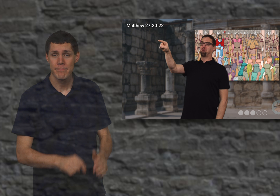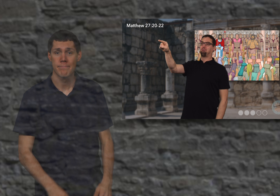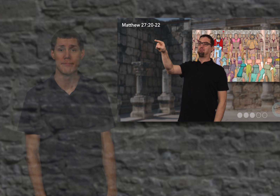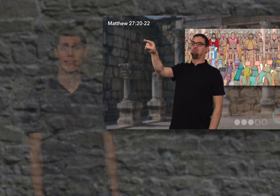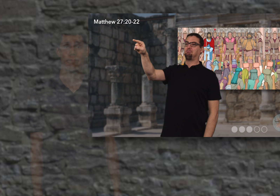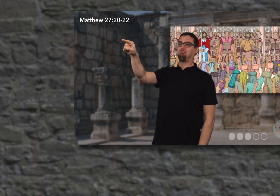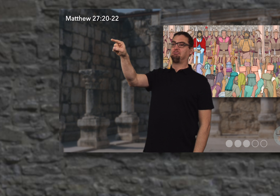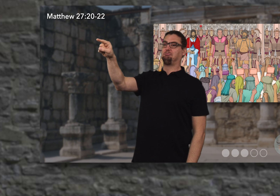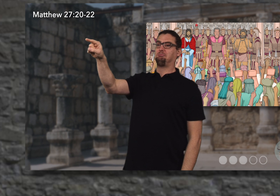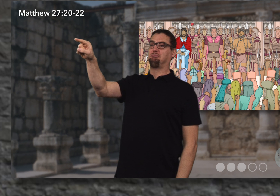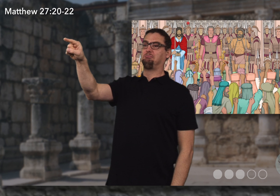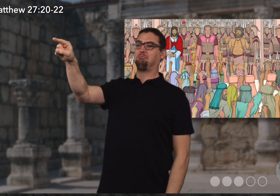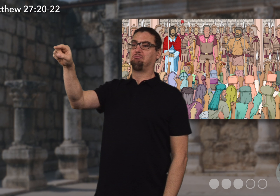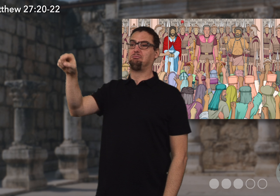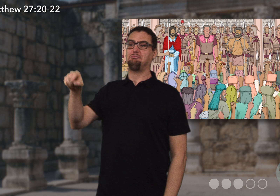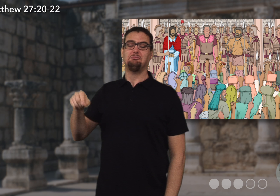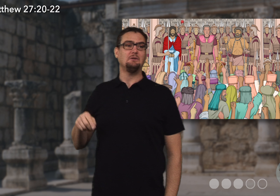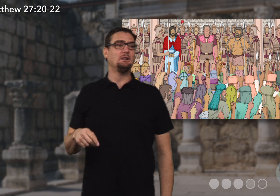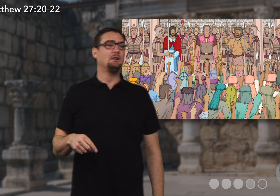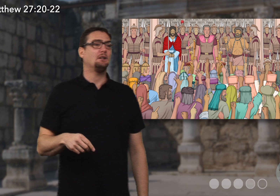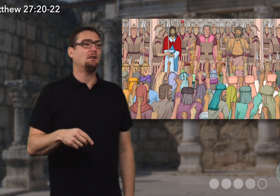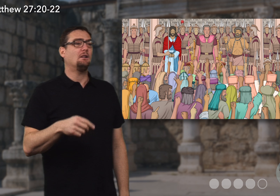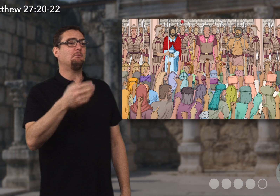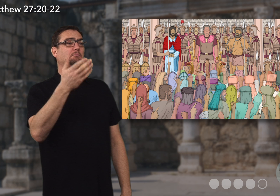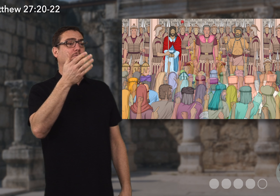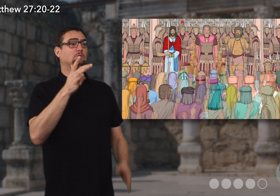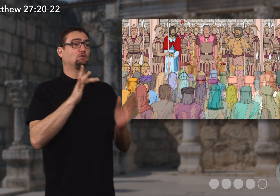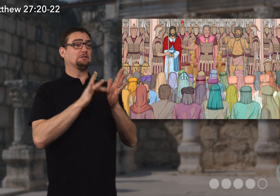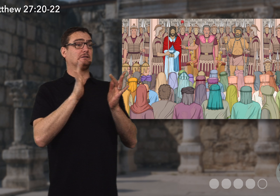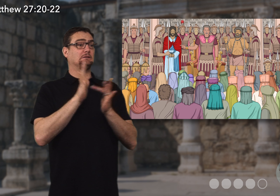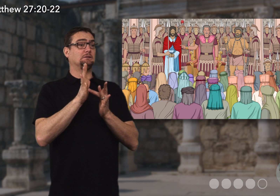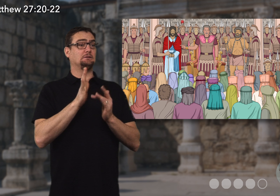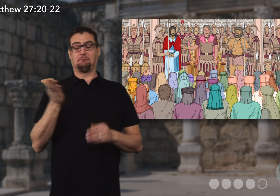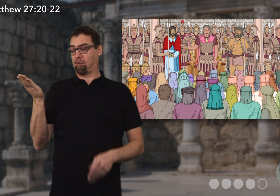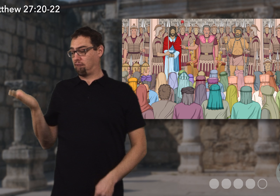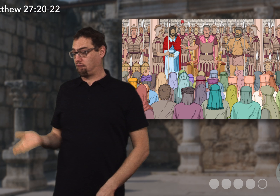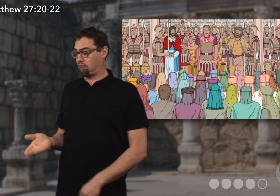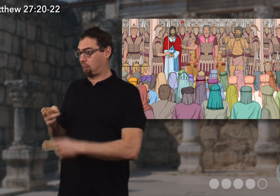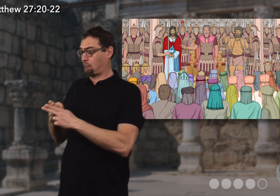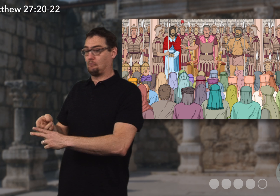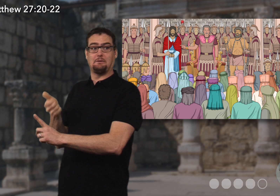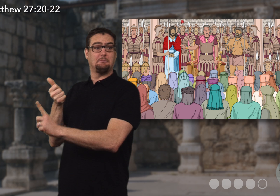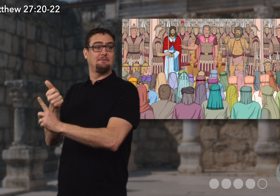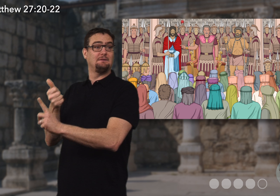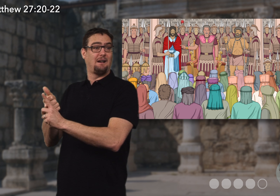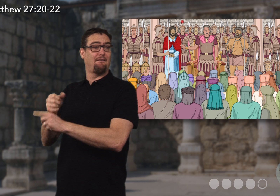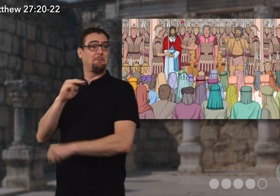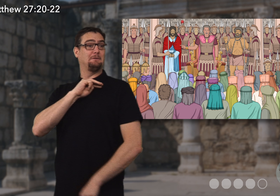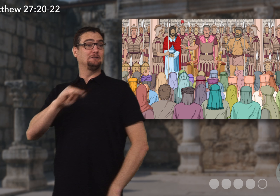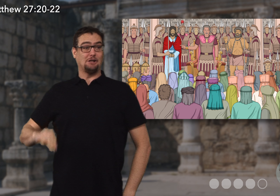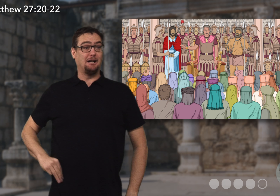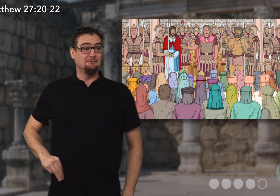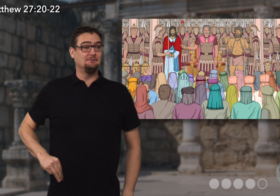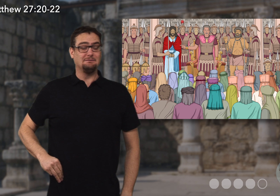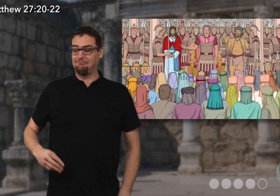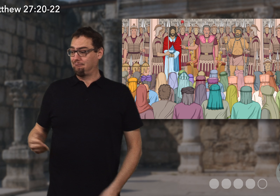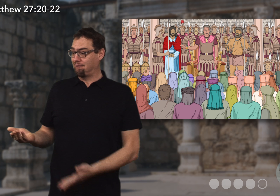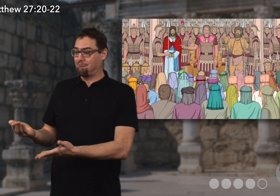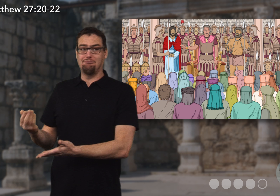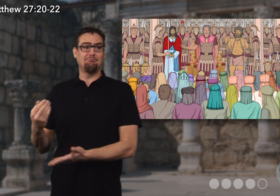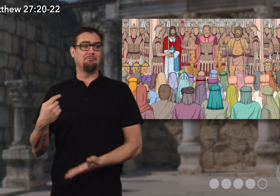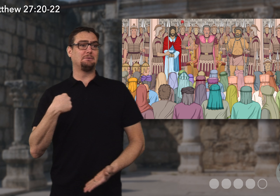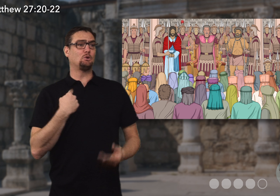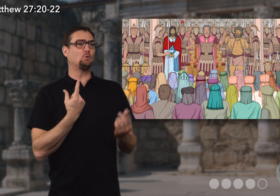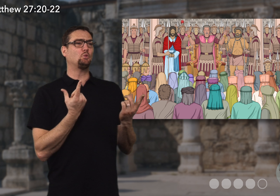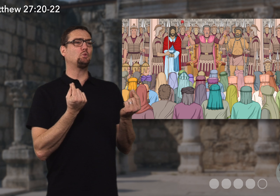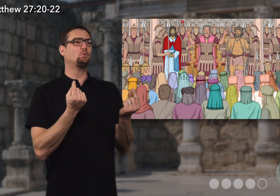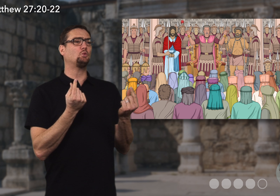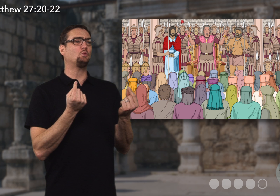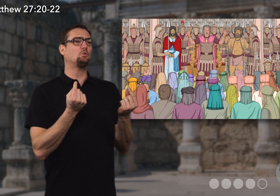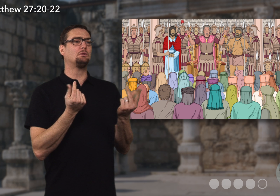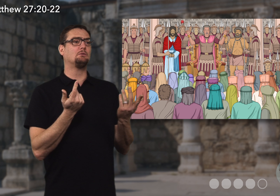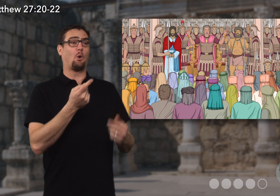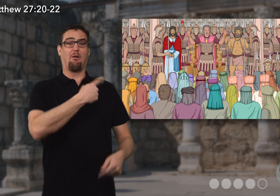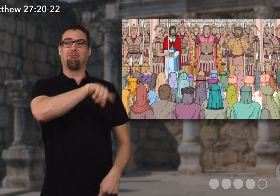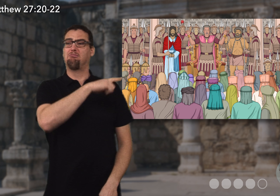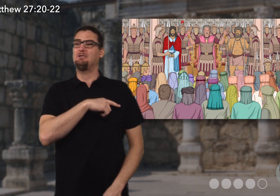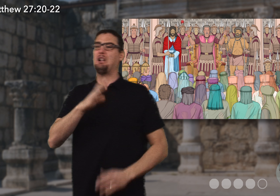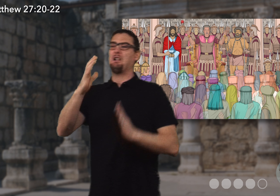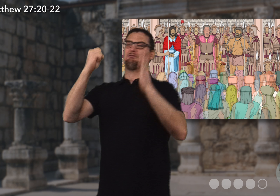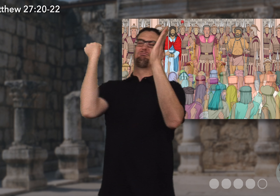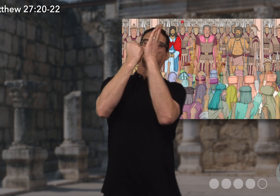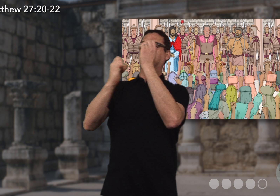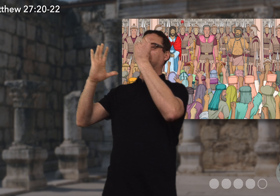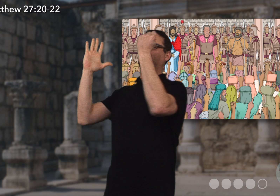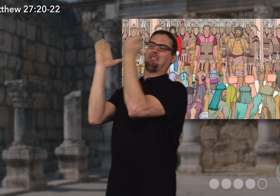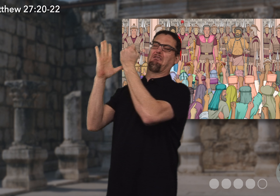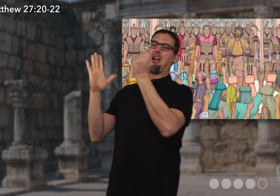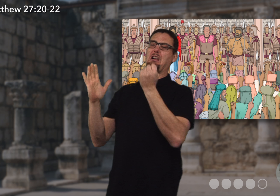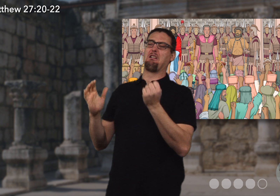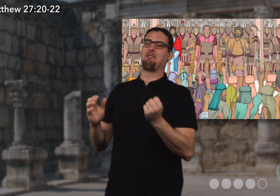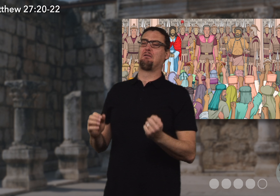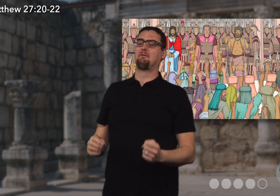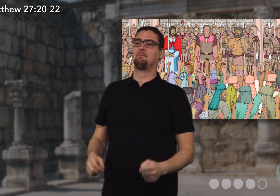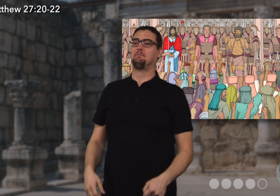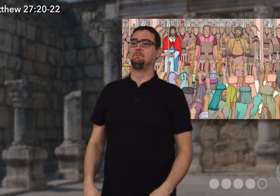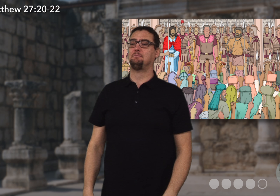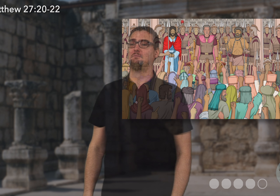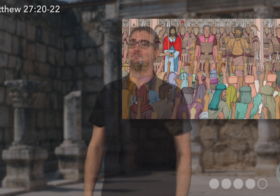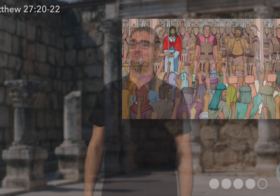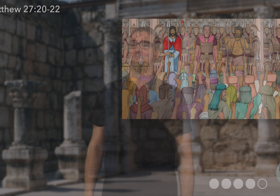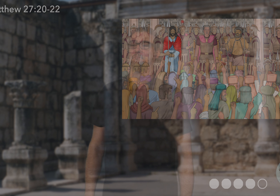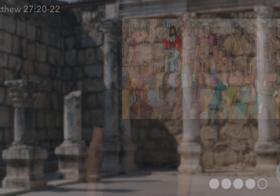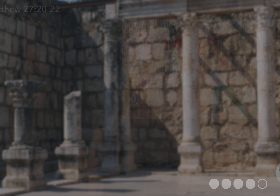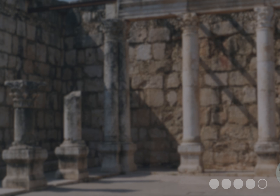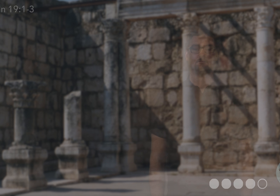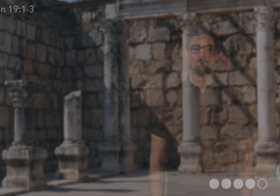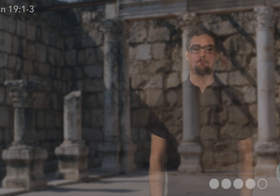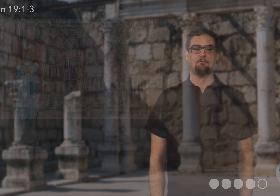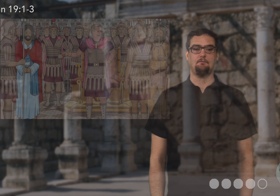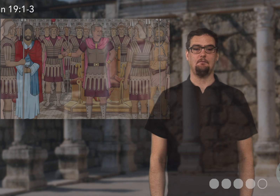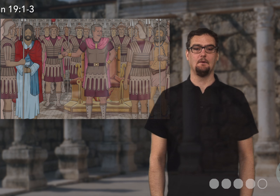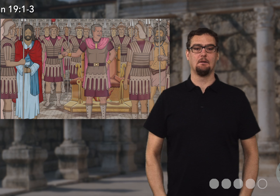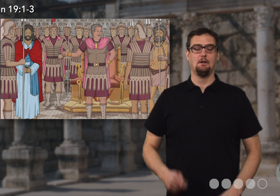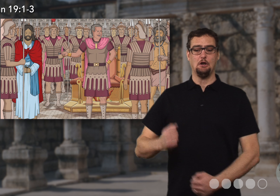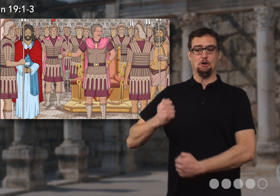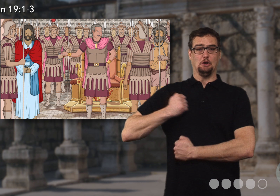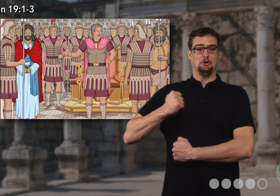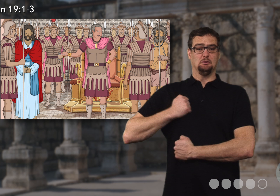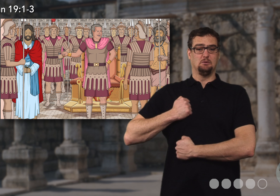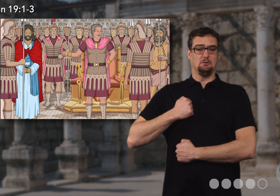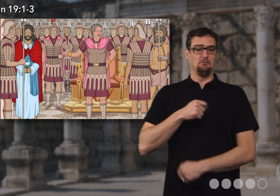Pilate asked. They all answered, “Crucify Him!”